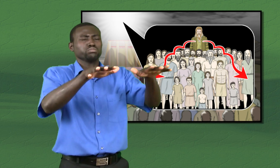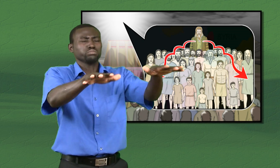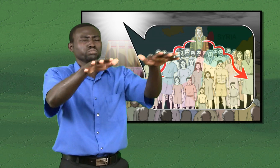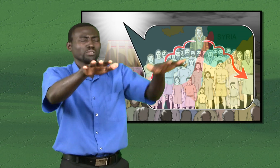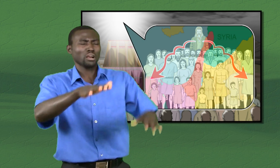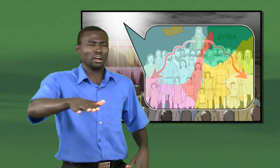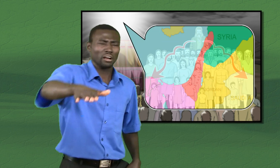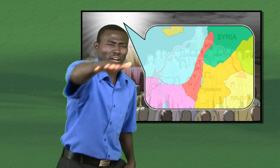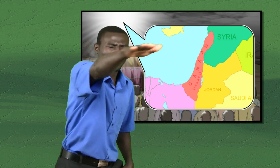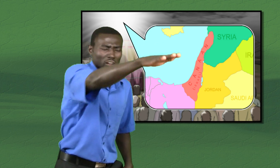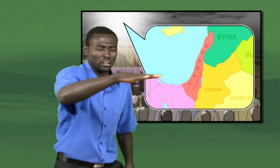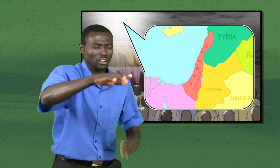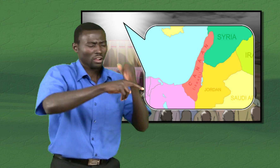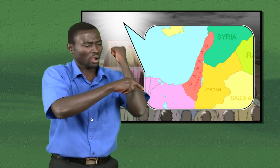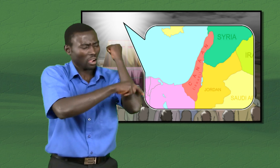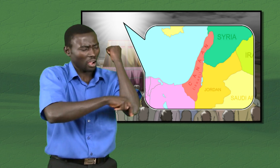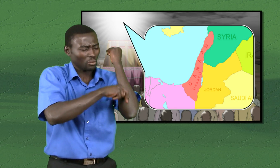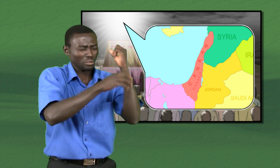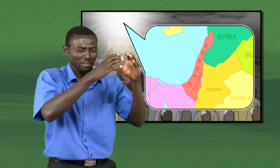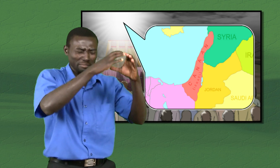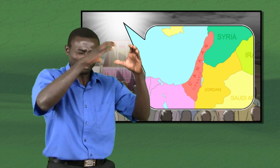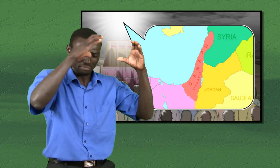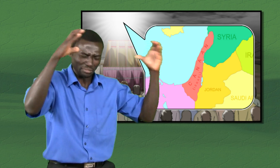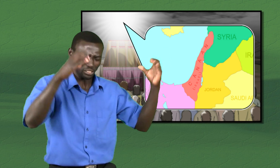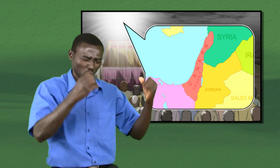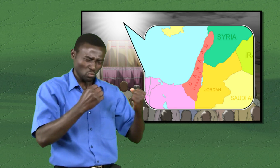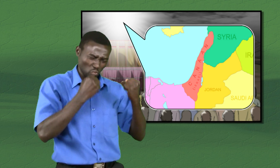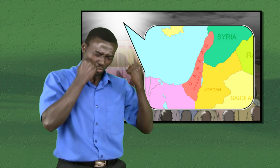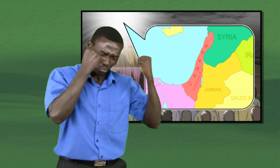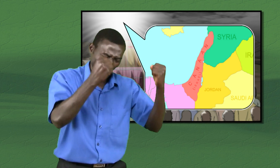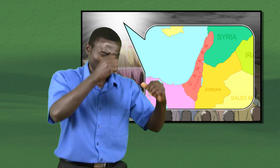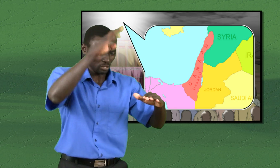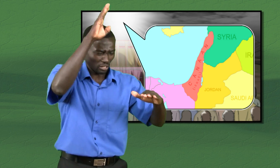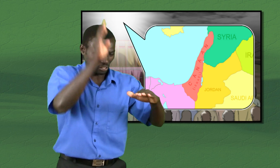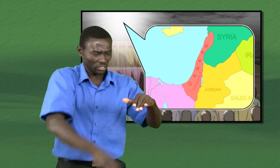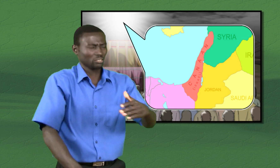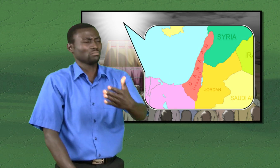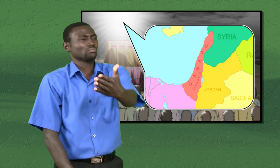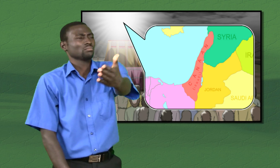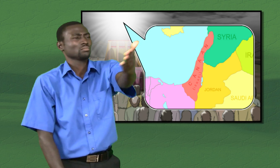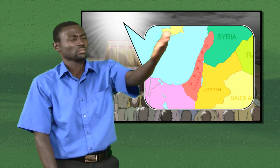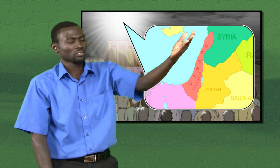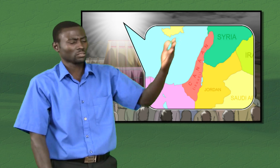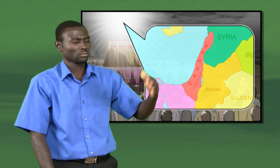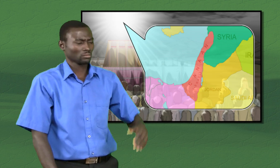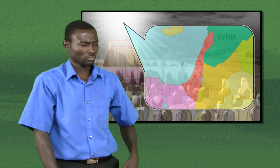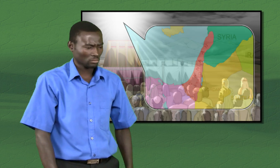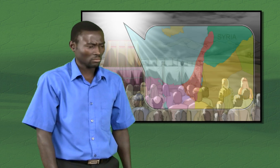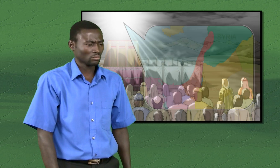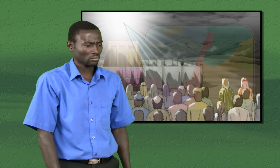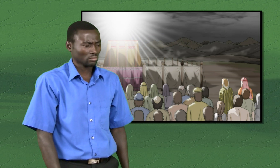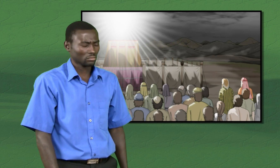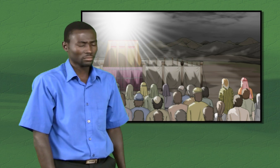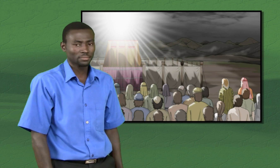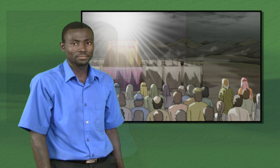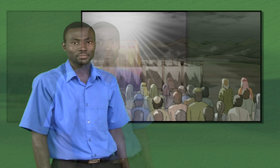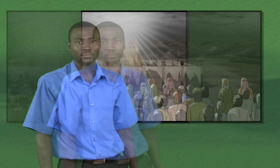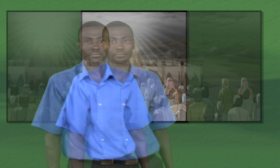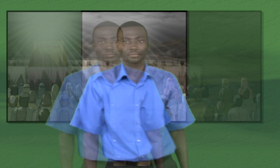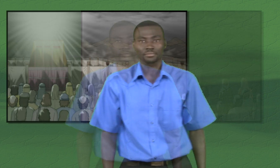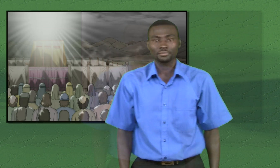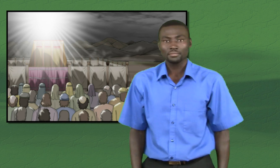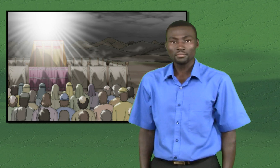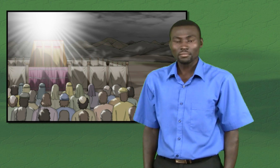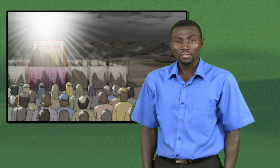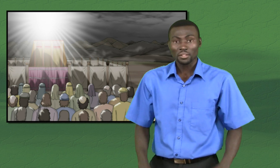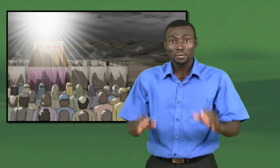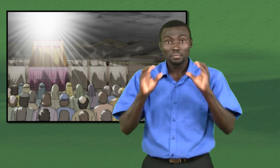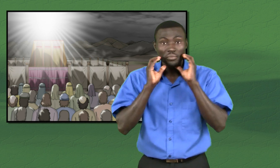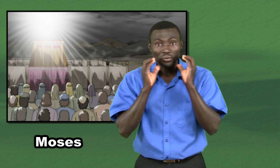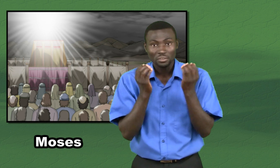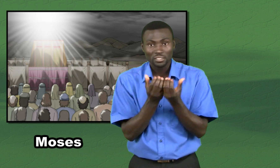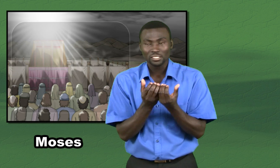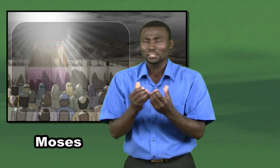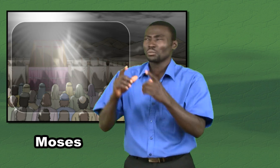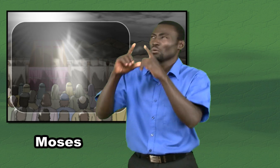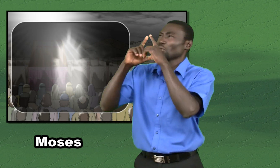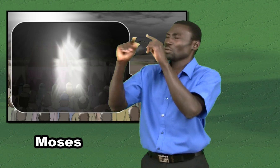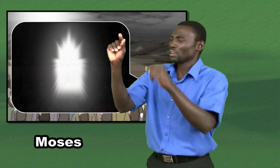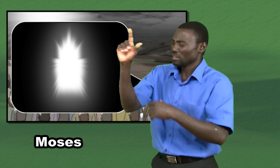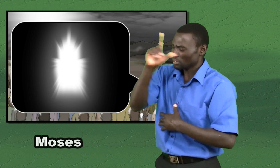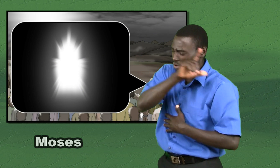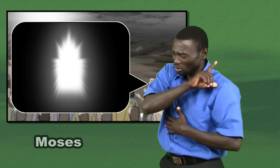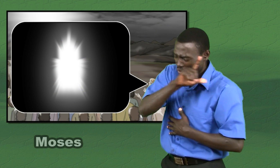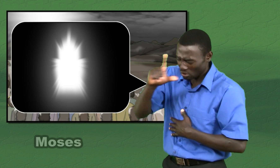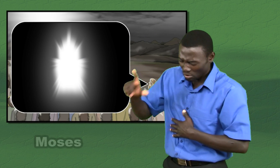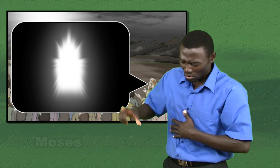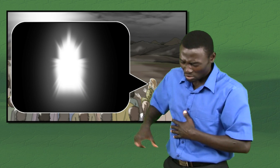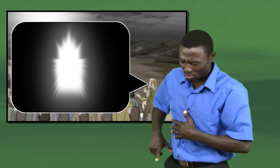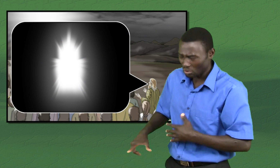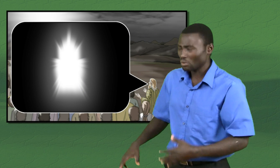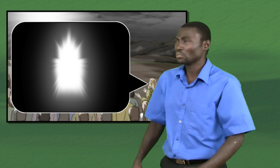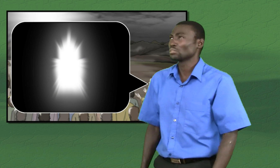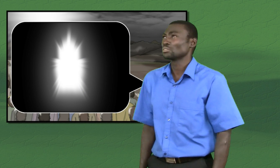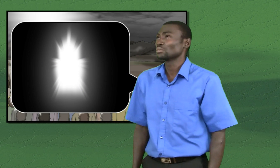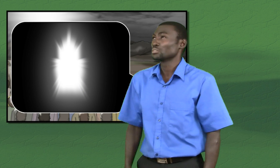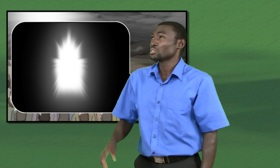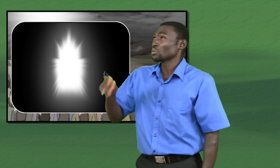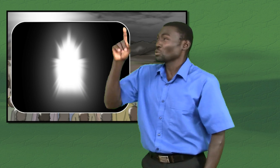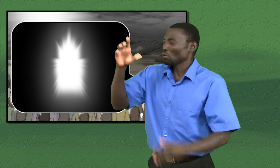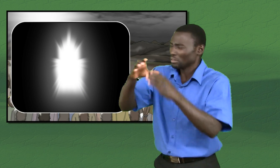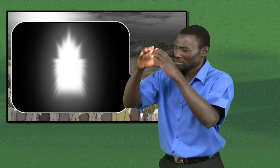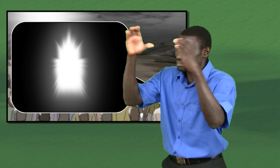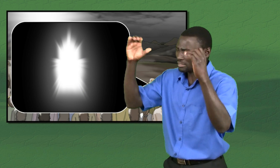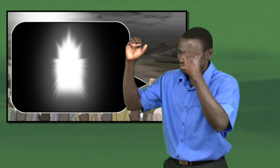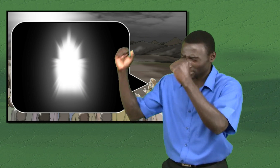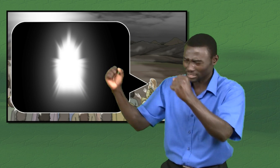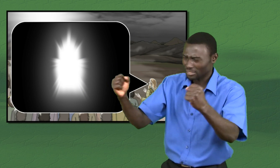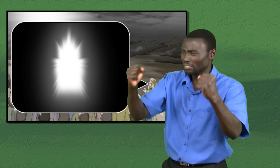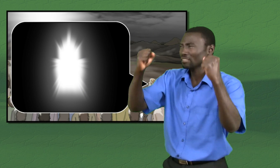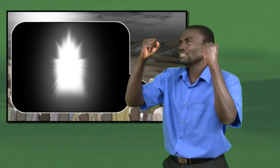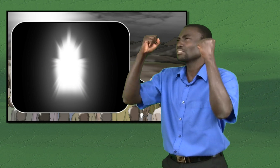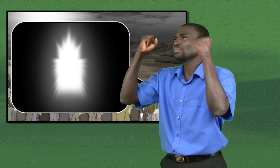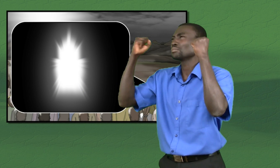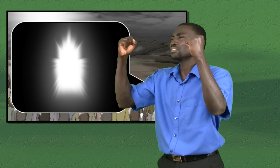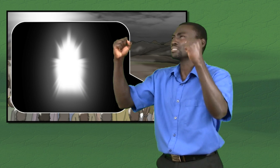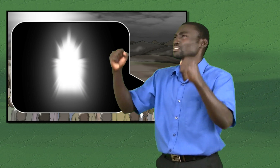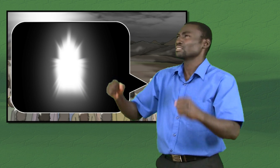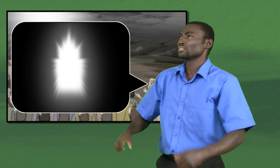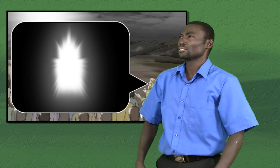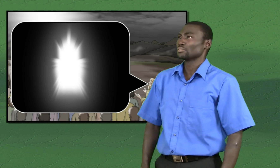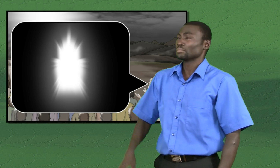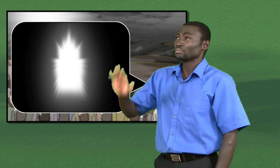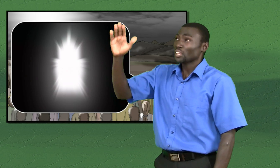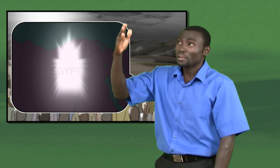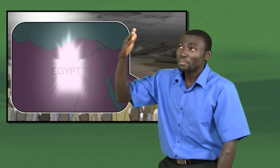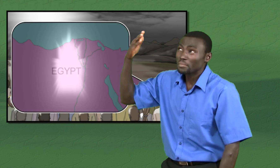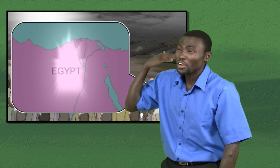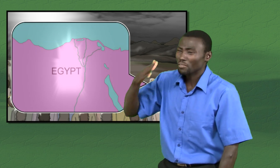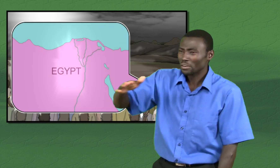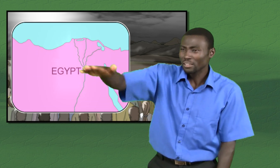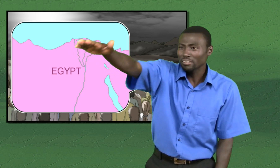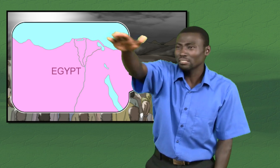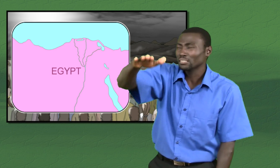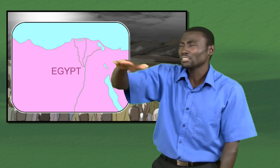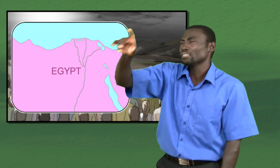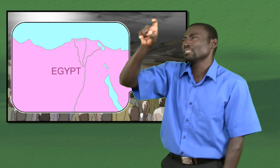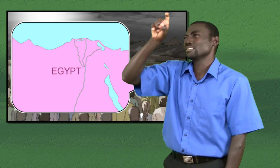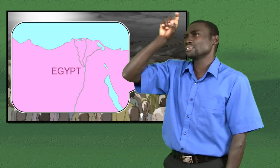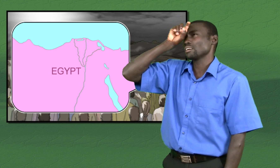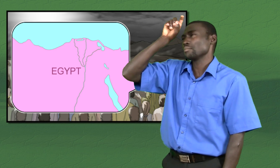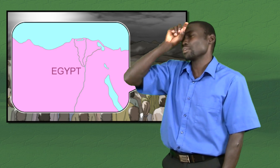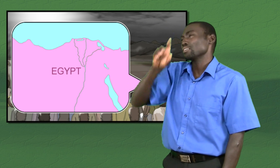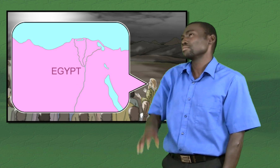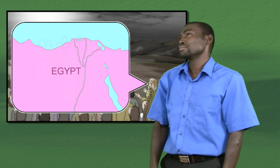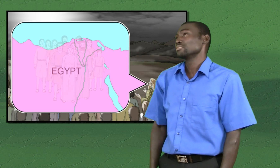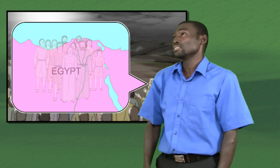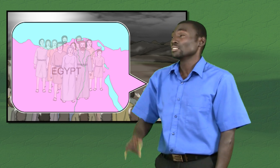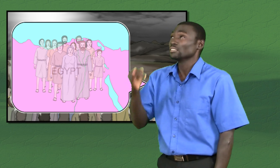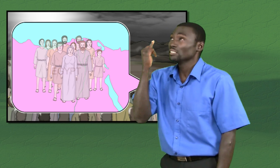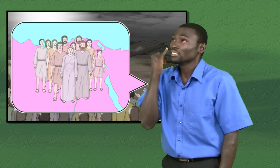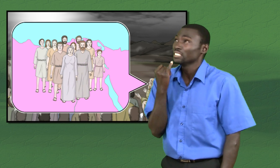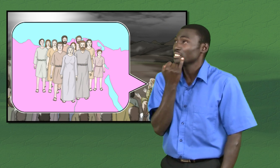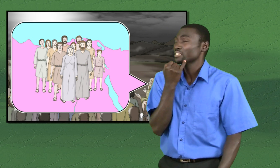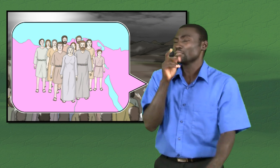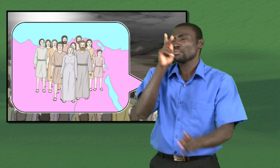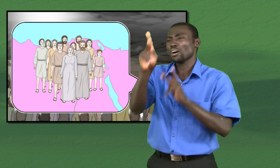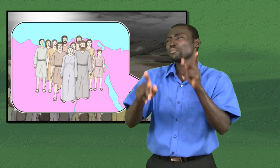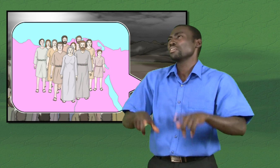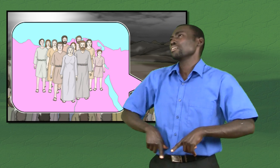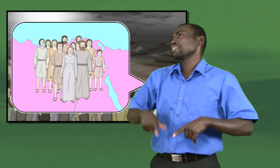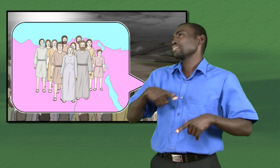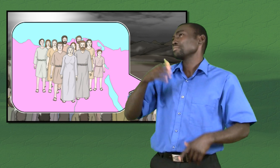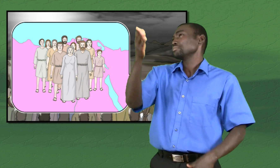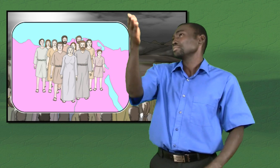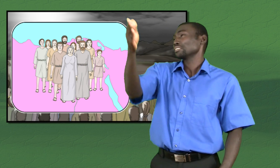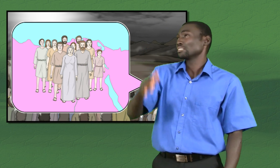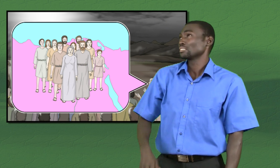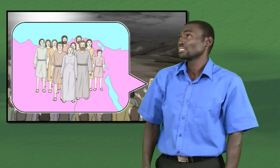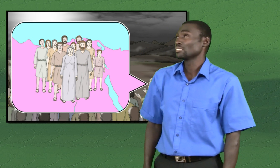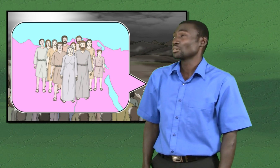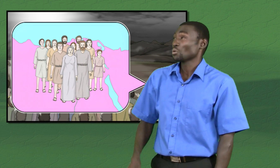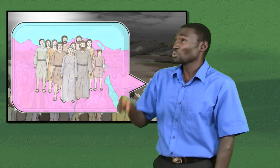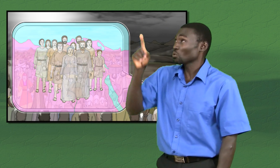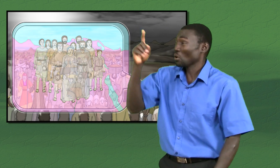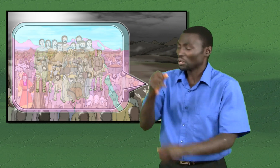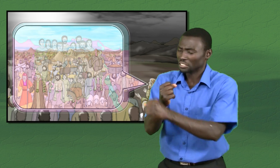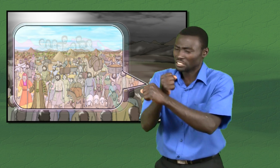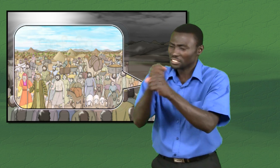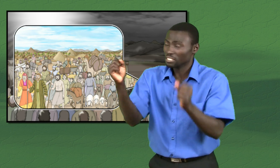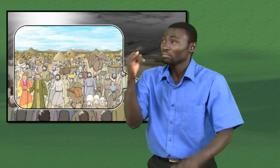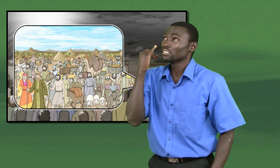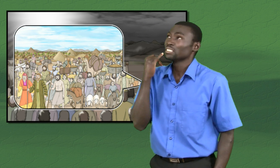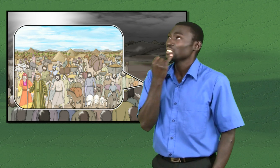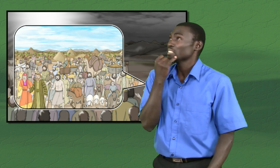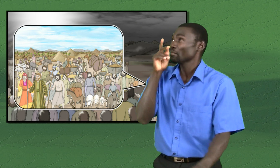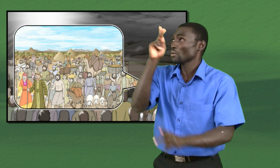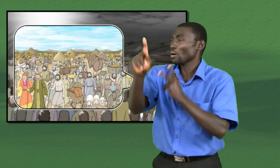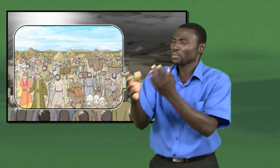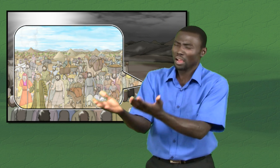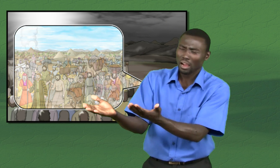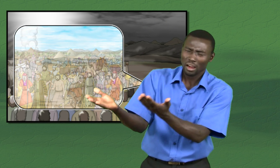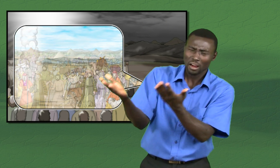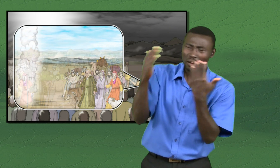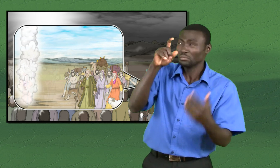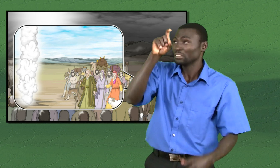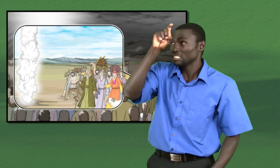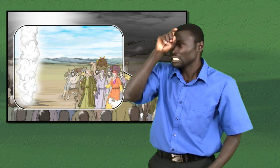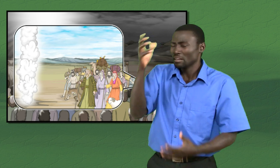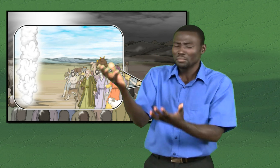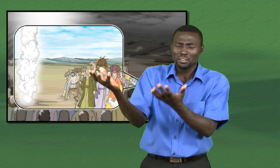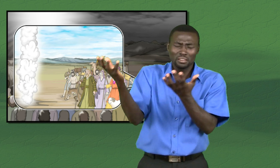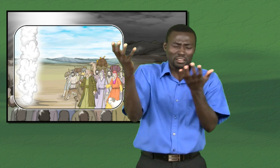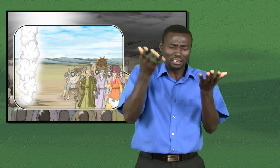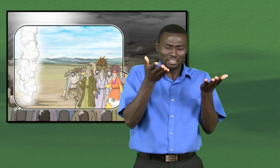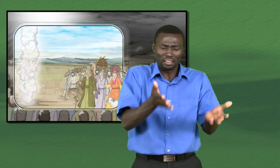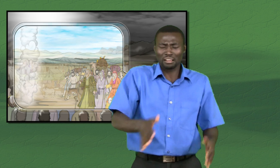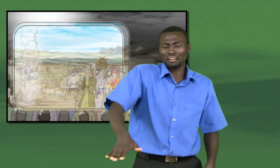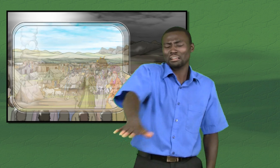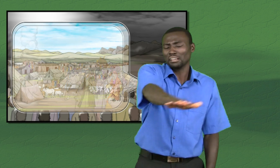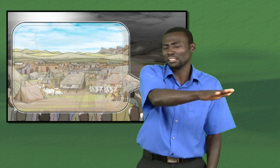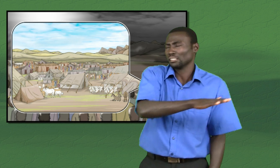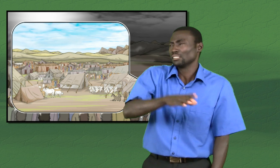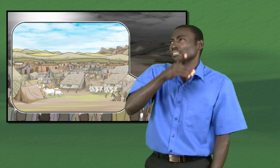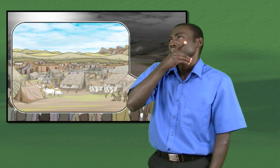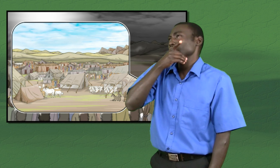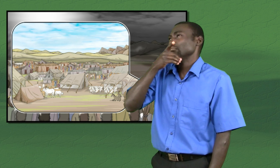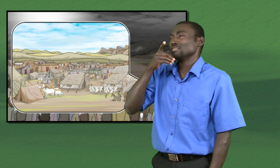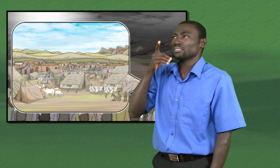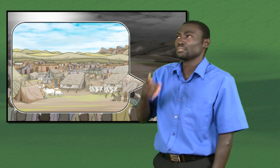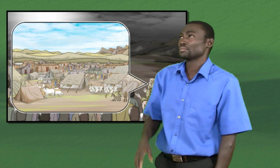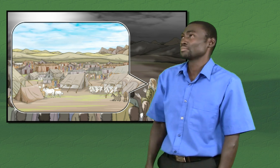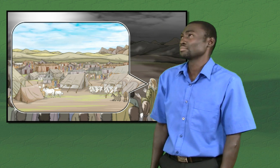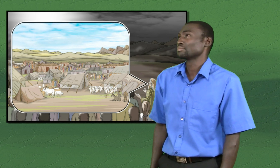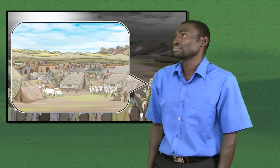But Moses said to the LORD, “The Egyptians will hear of it, for by Your strength You brought this people from among them.